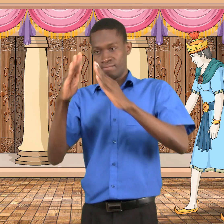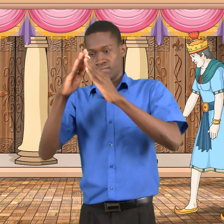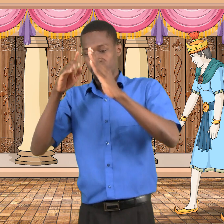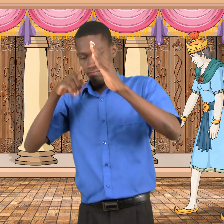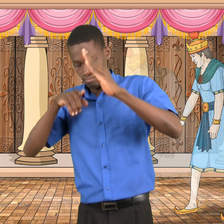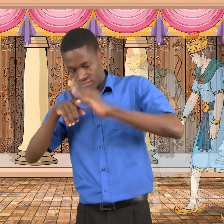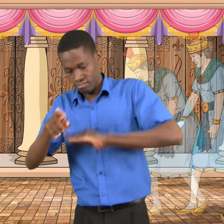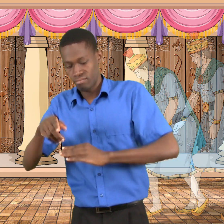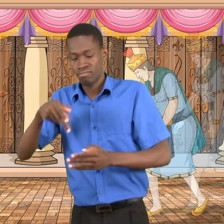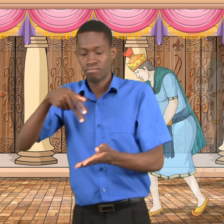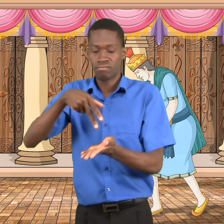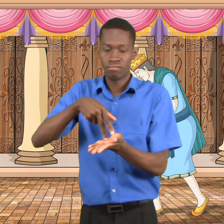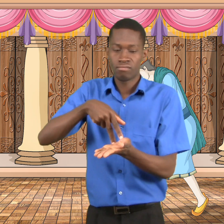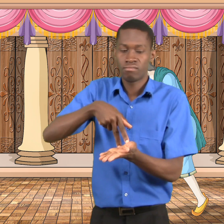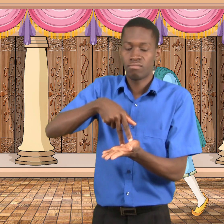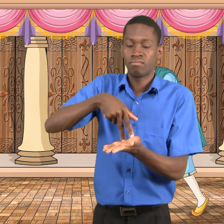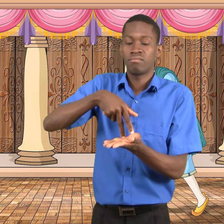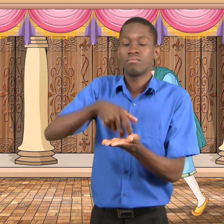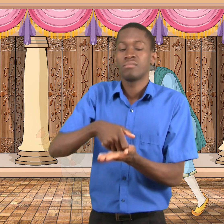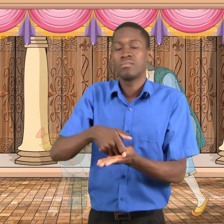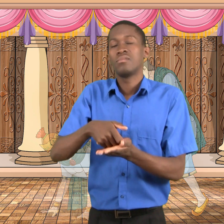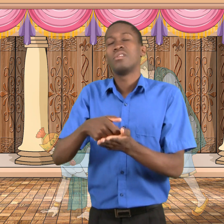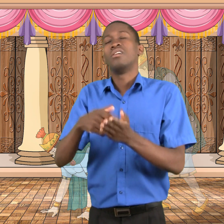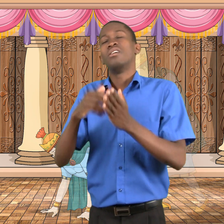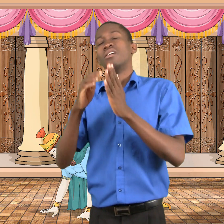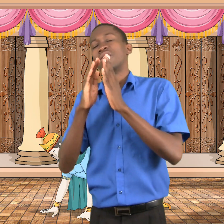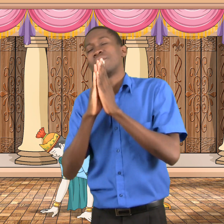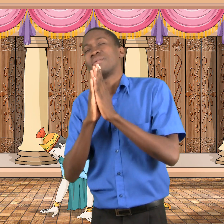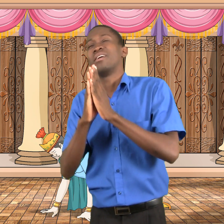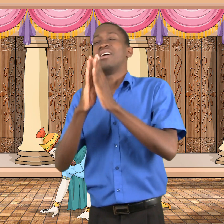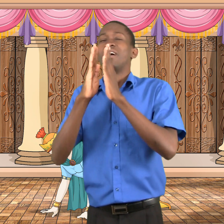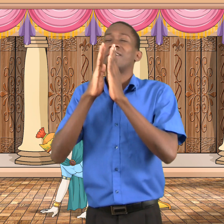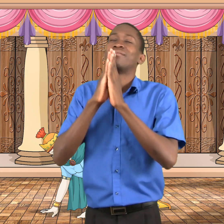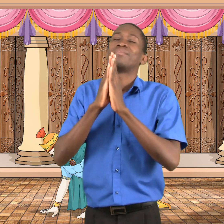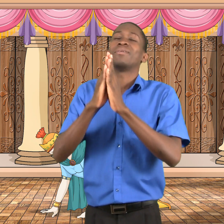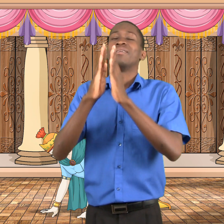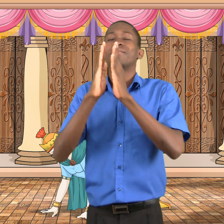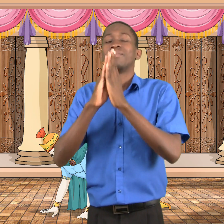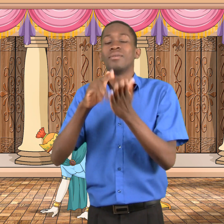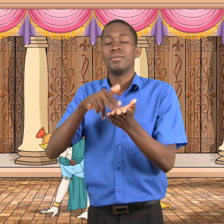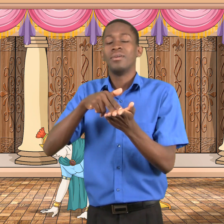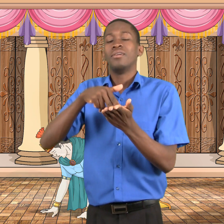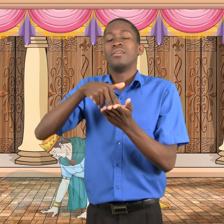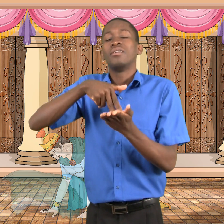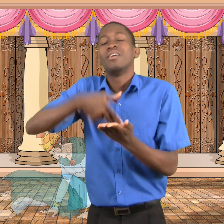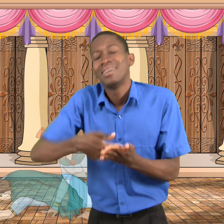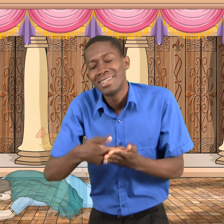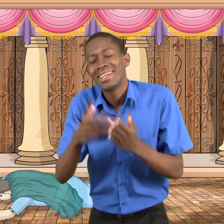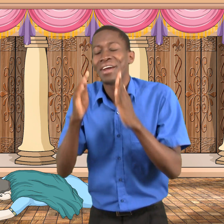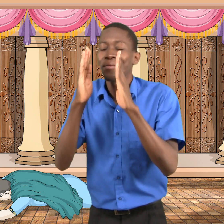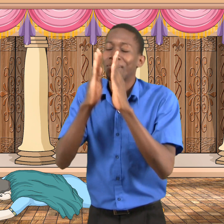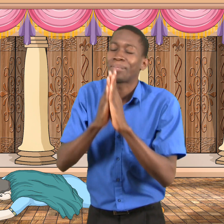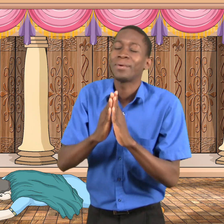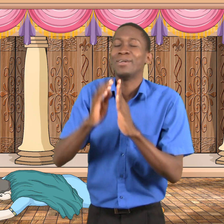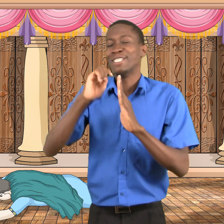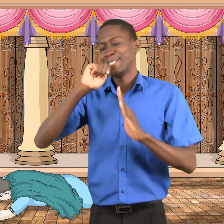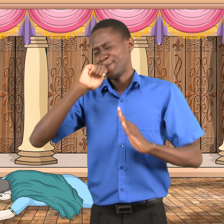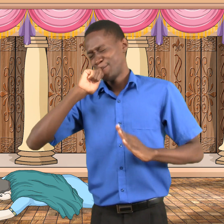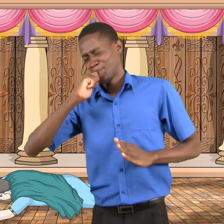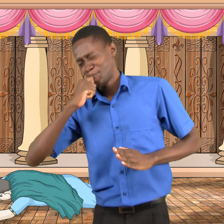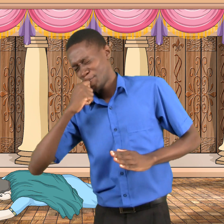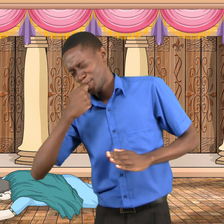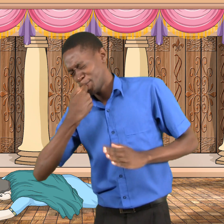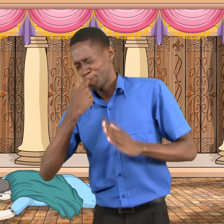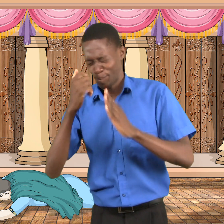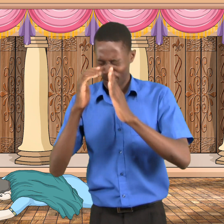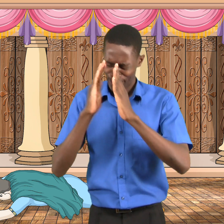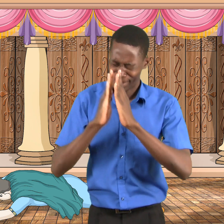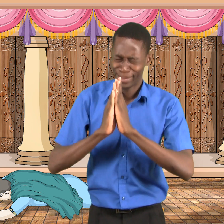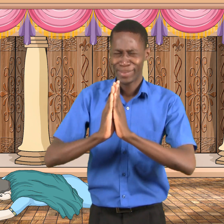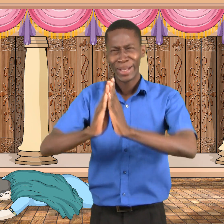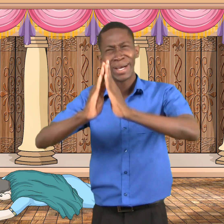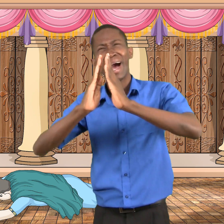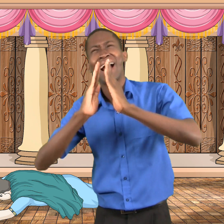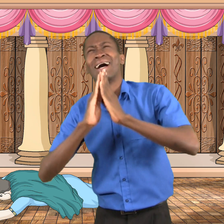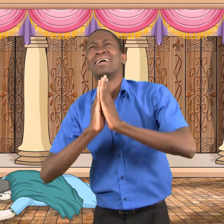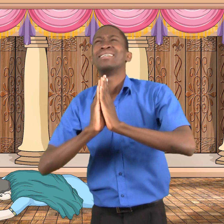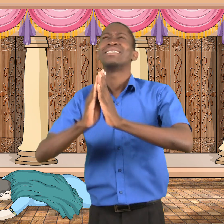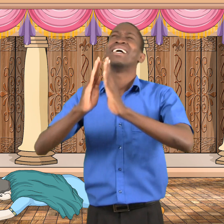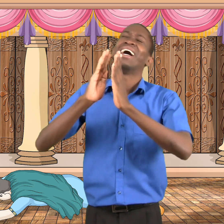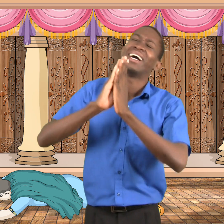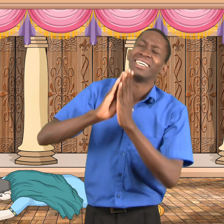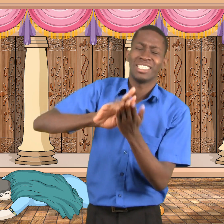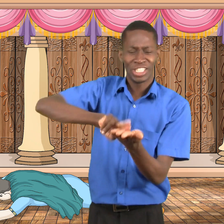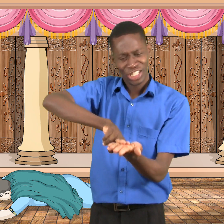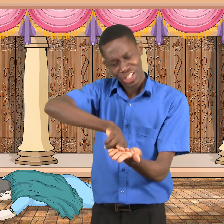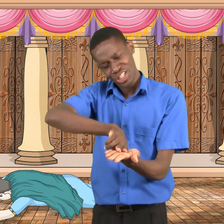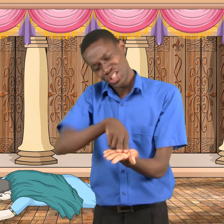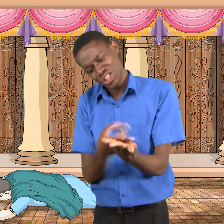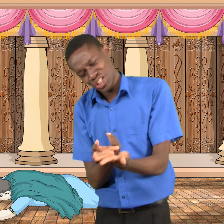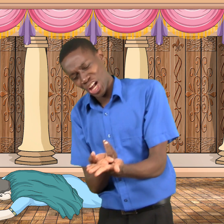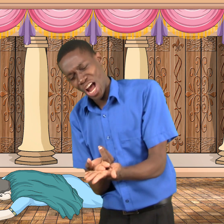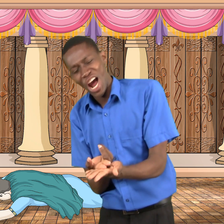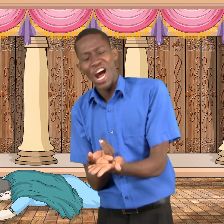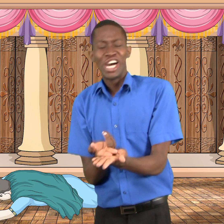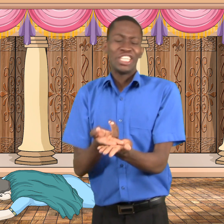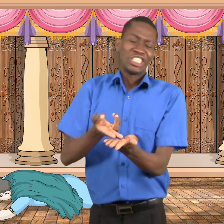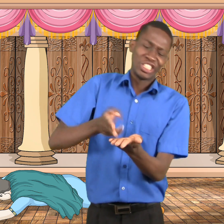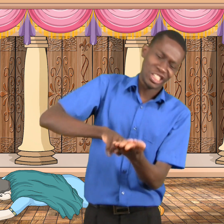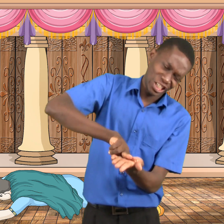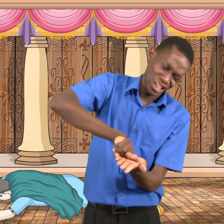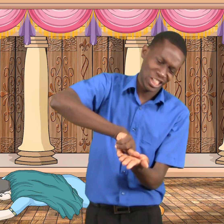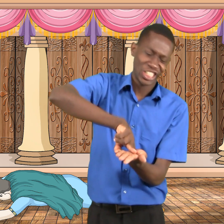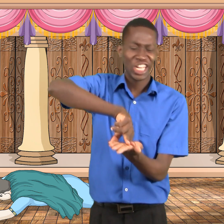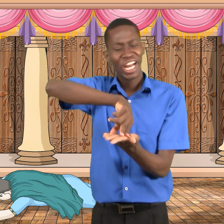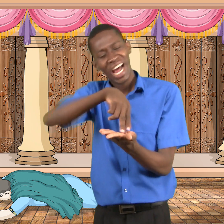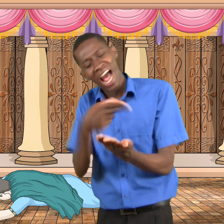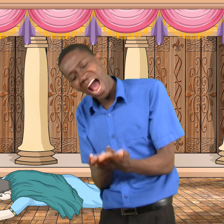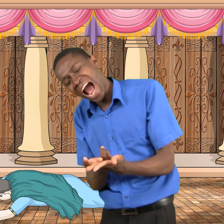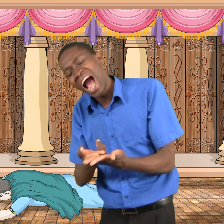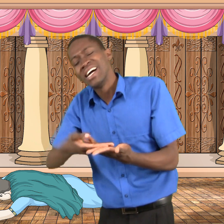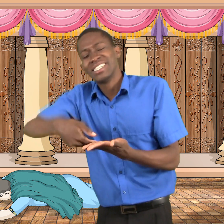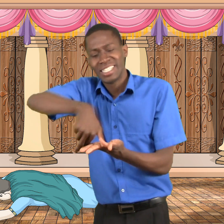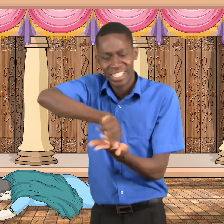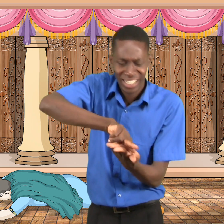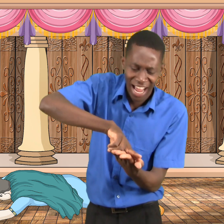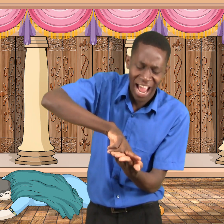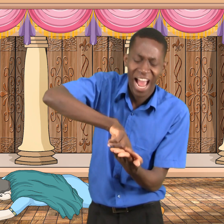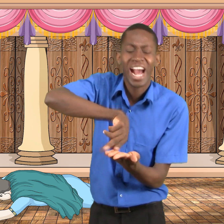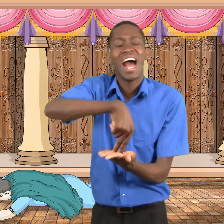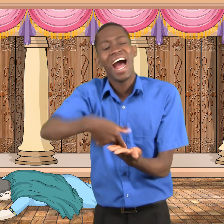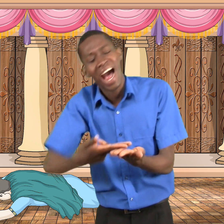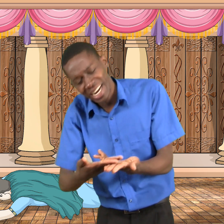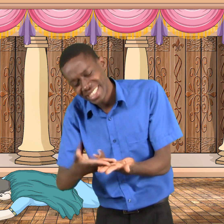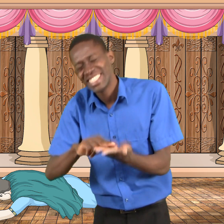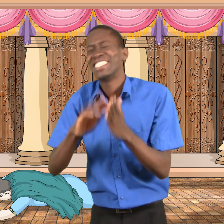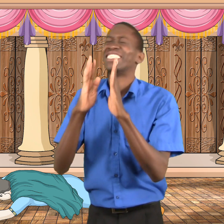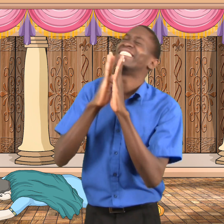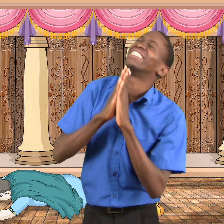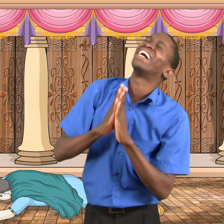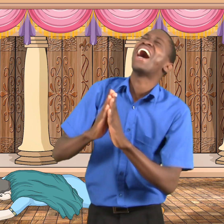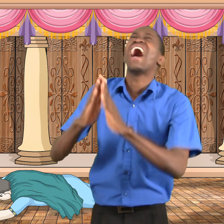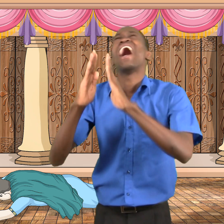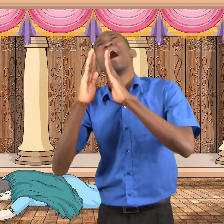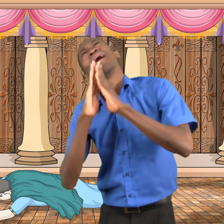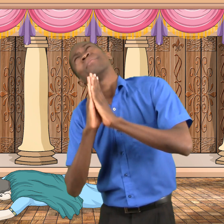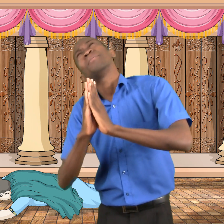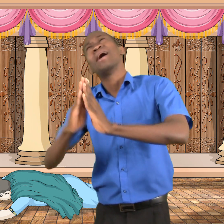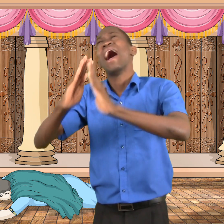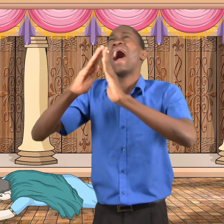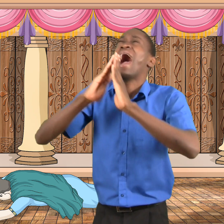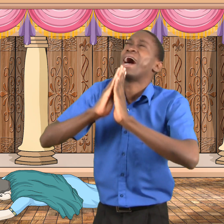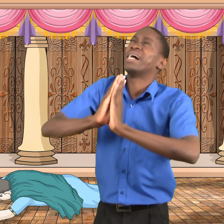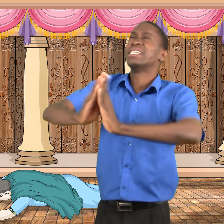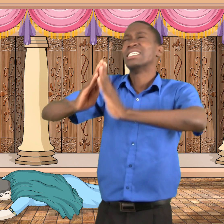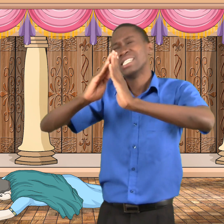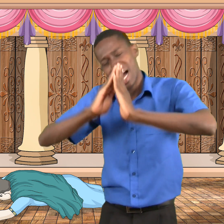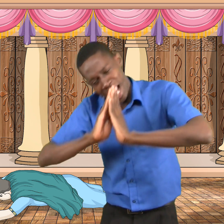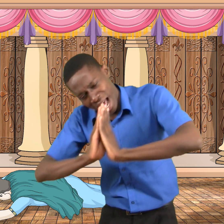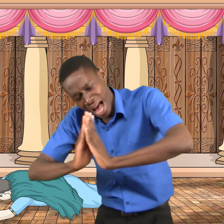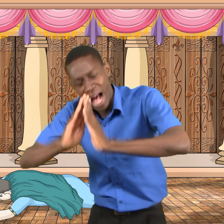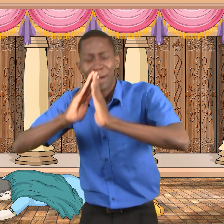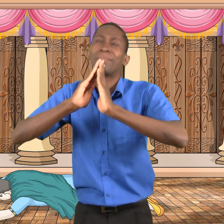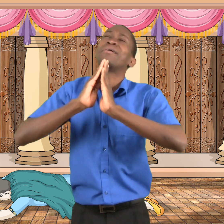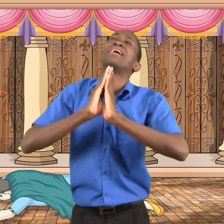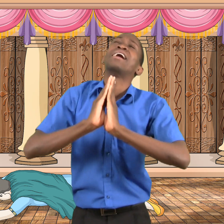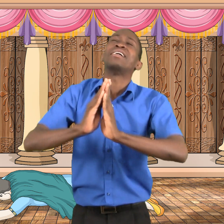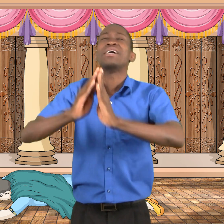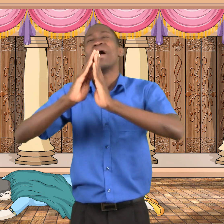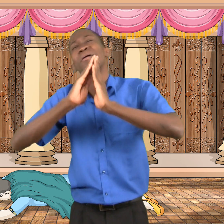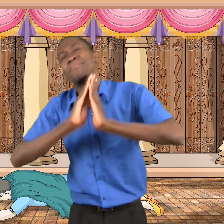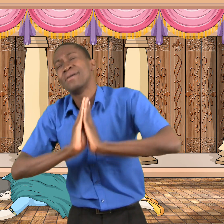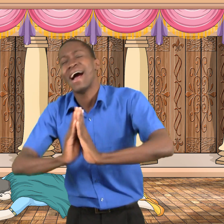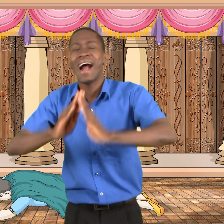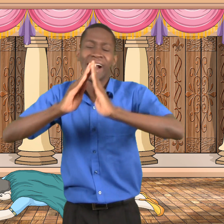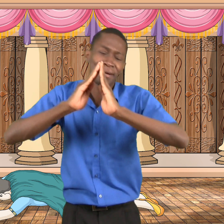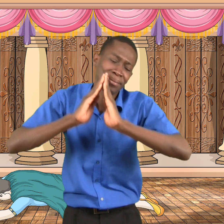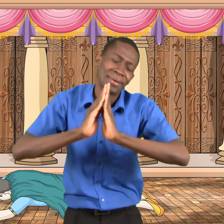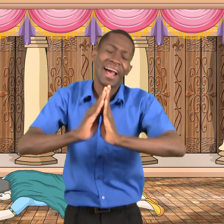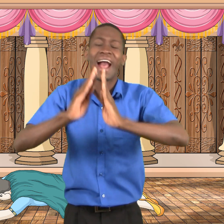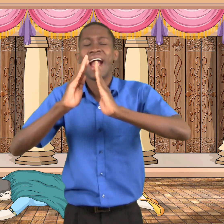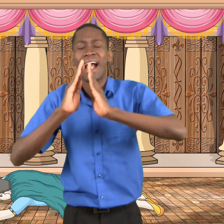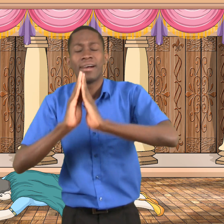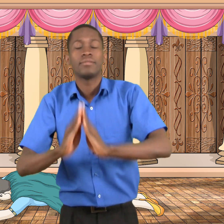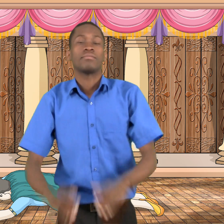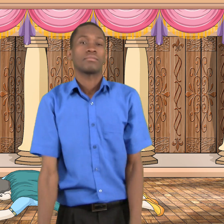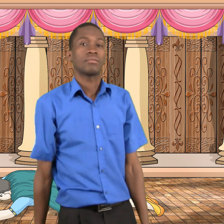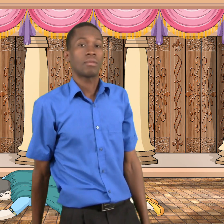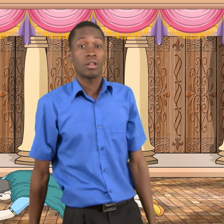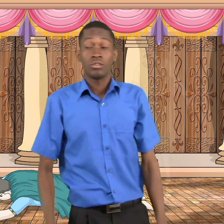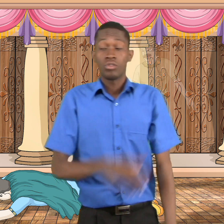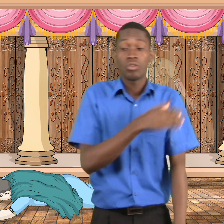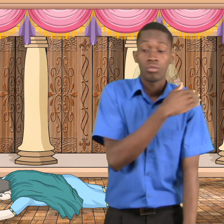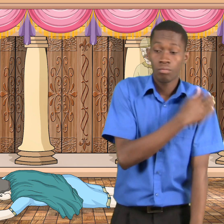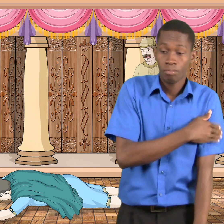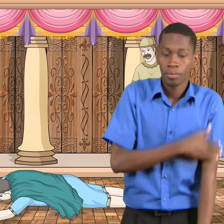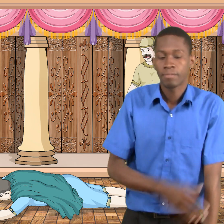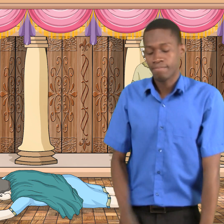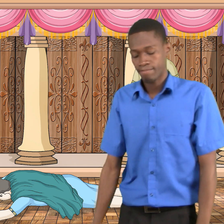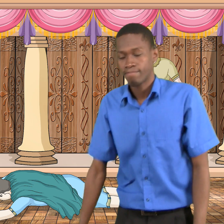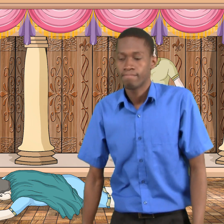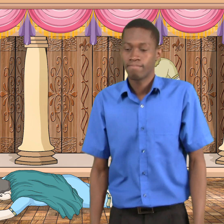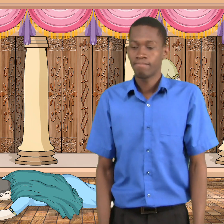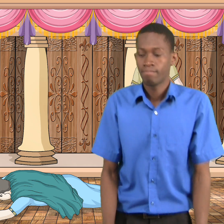He fasted and went into his house and spent the night lying in sackcloth on the ground.